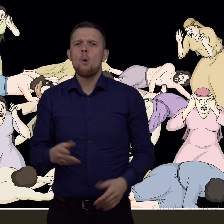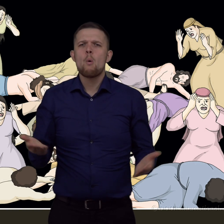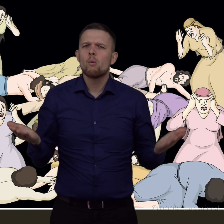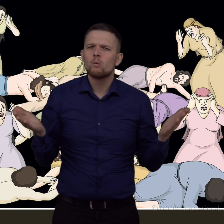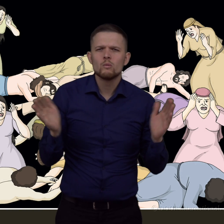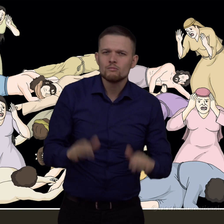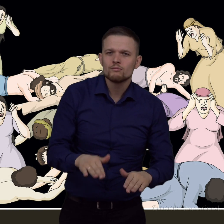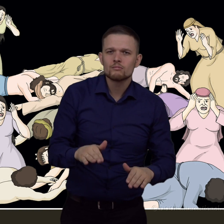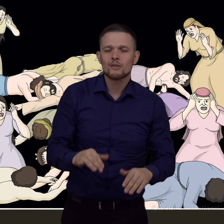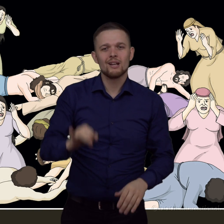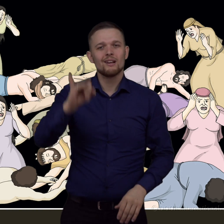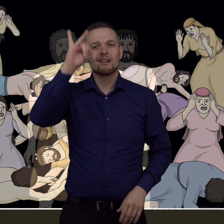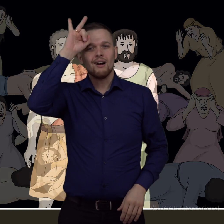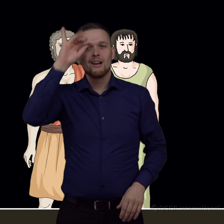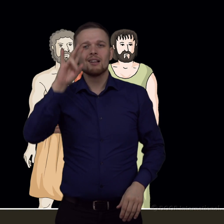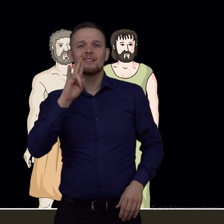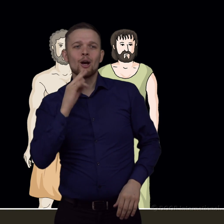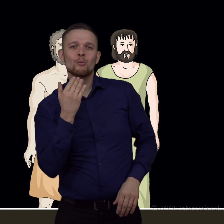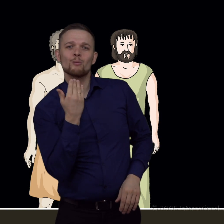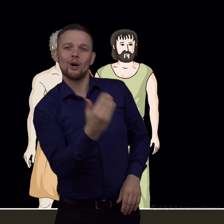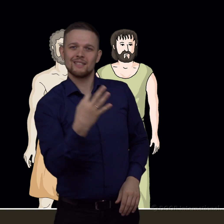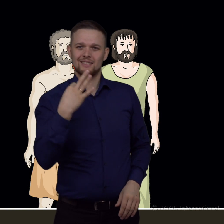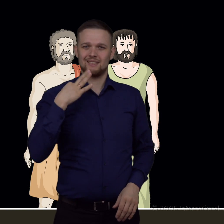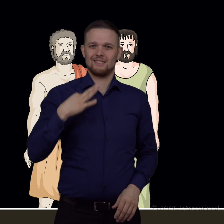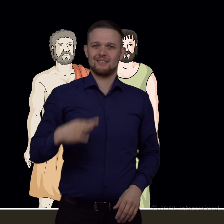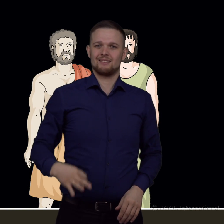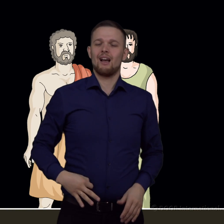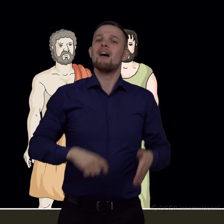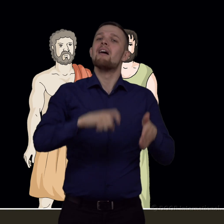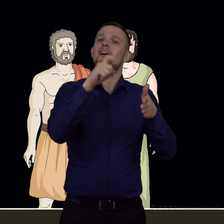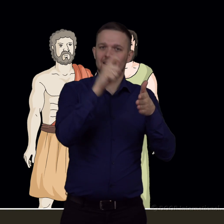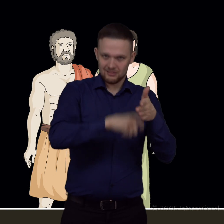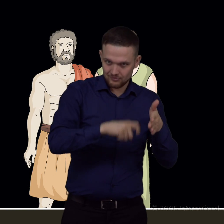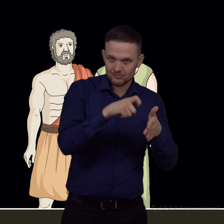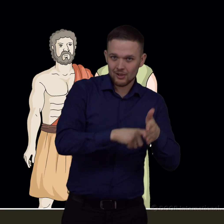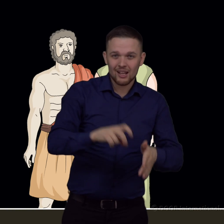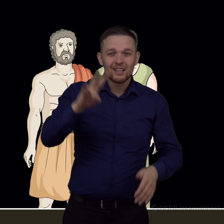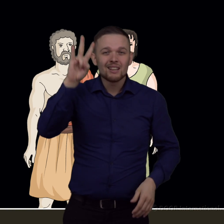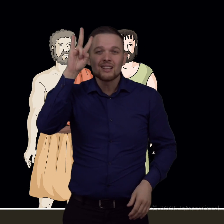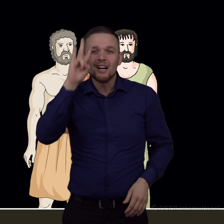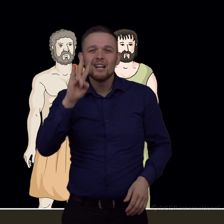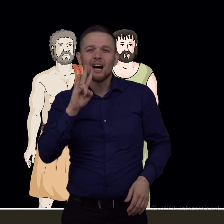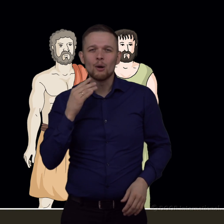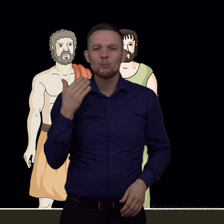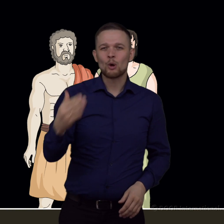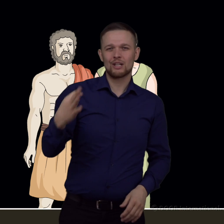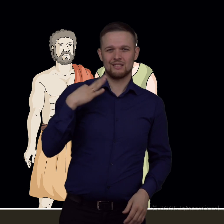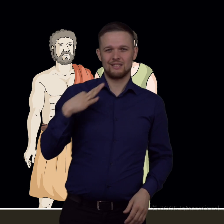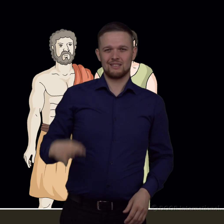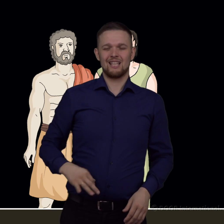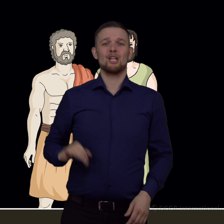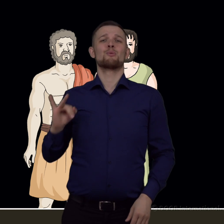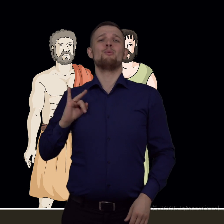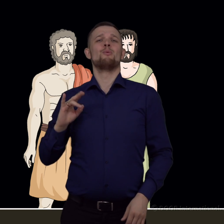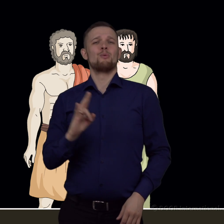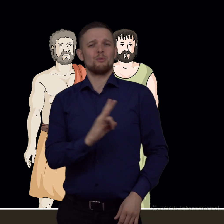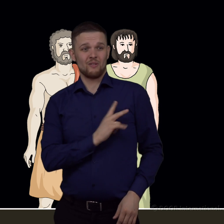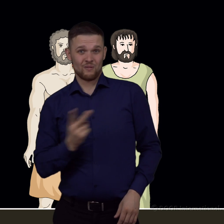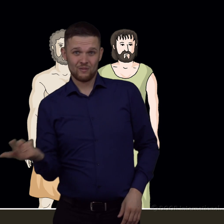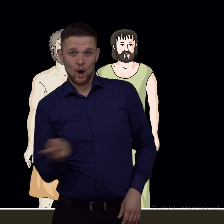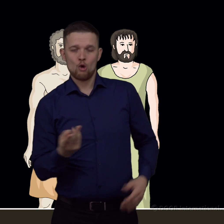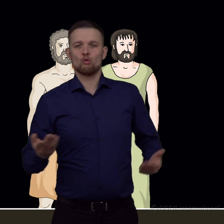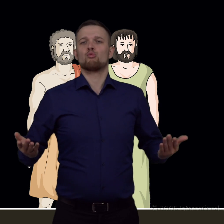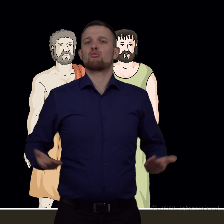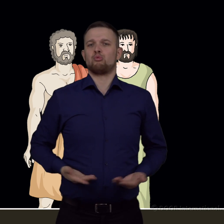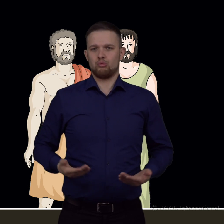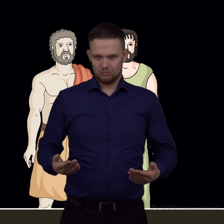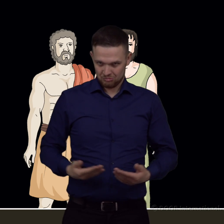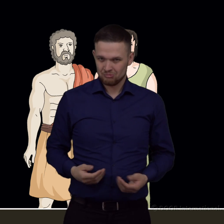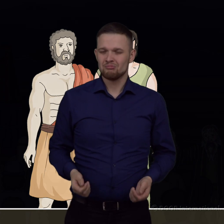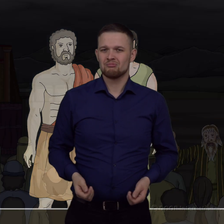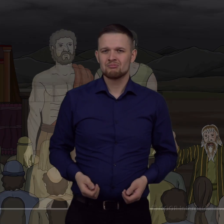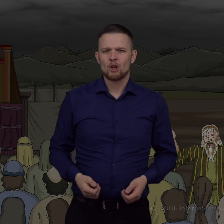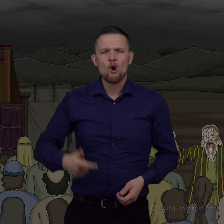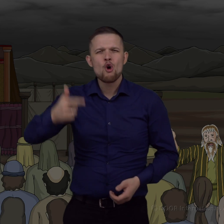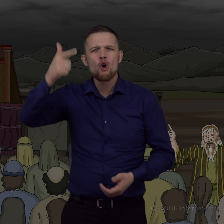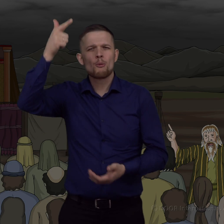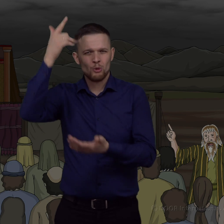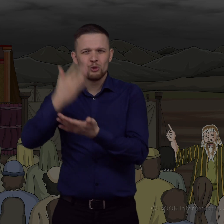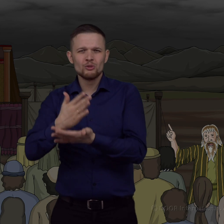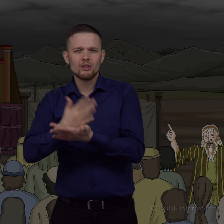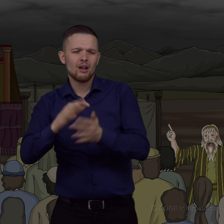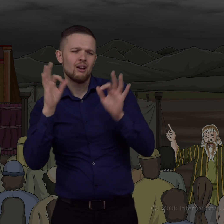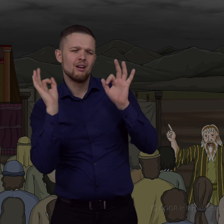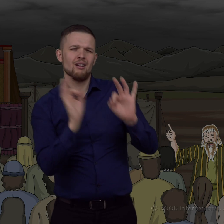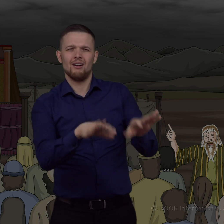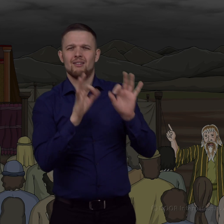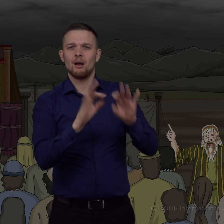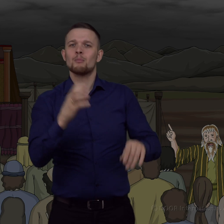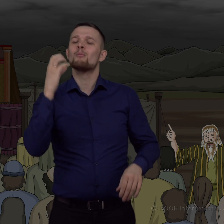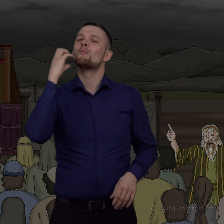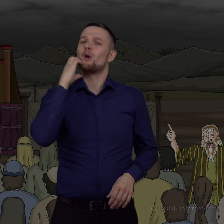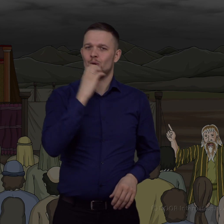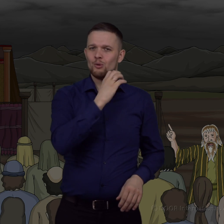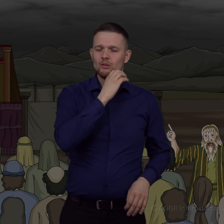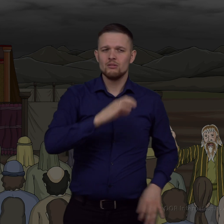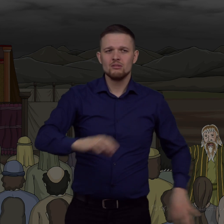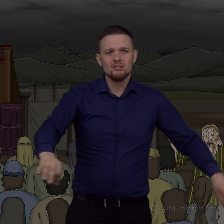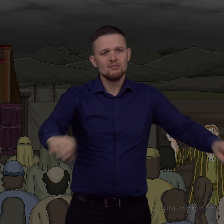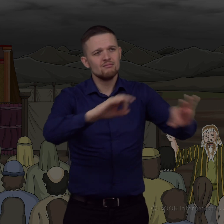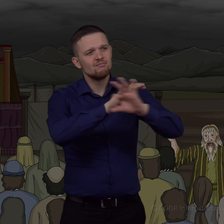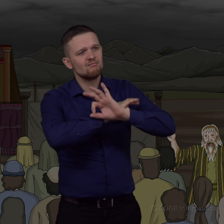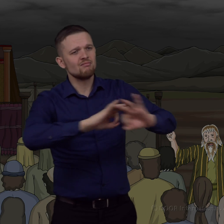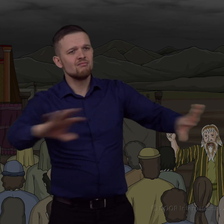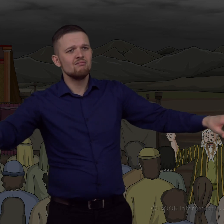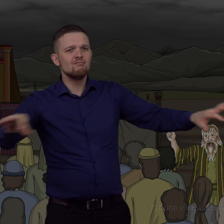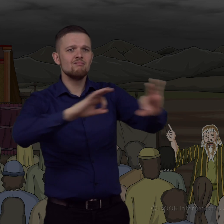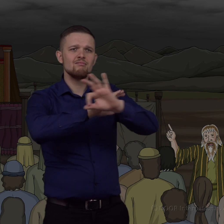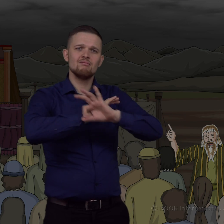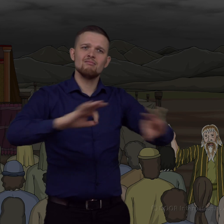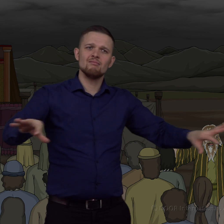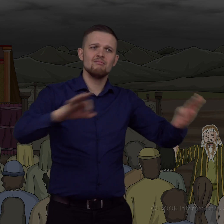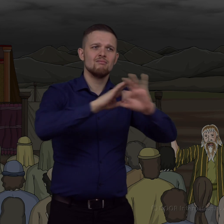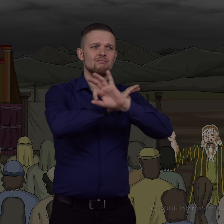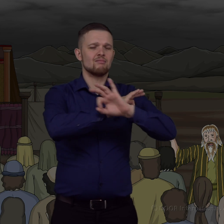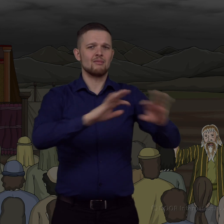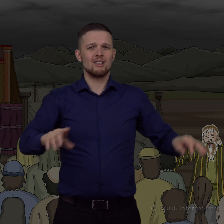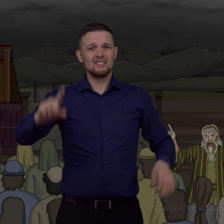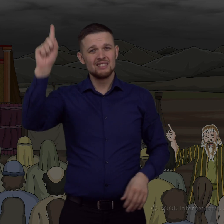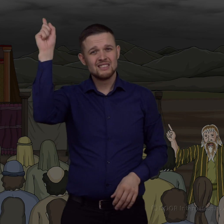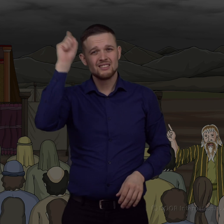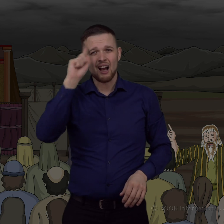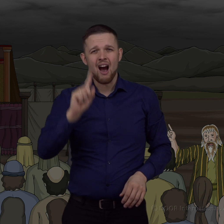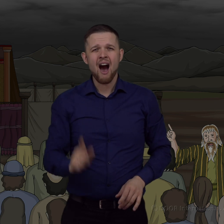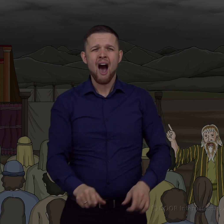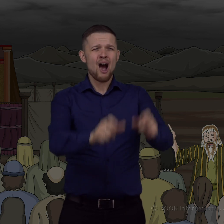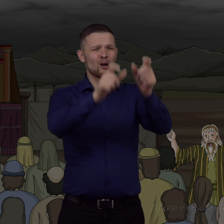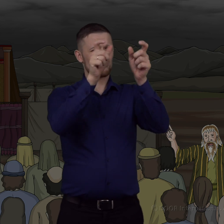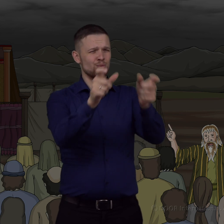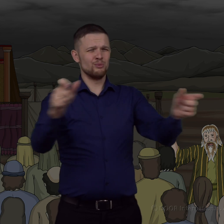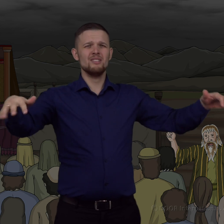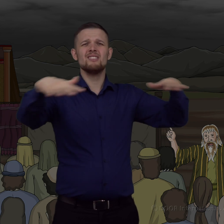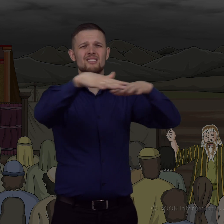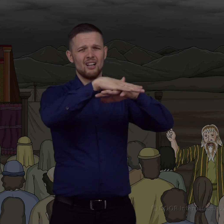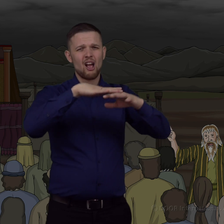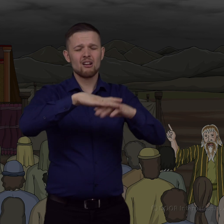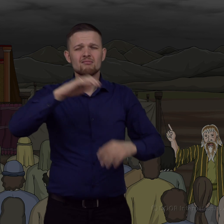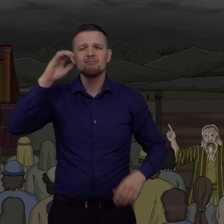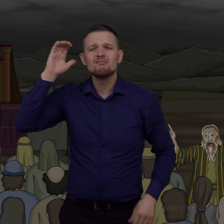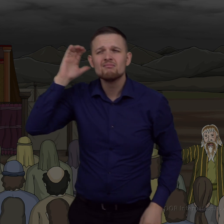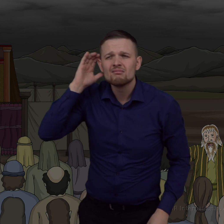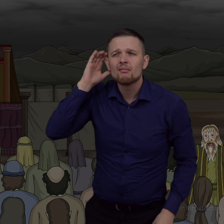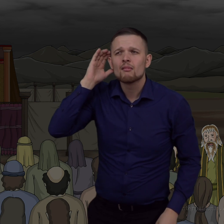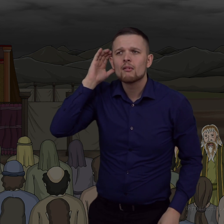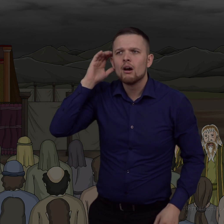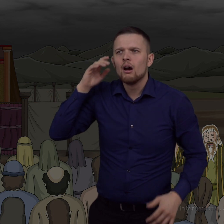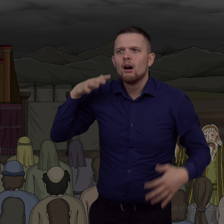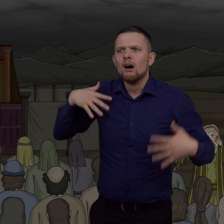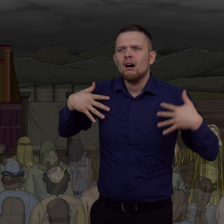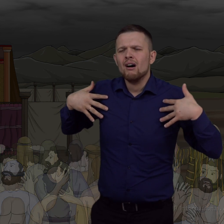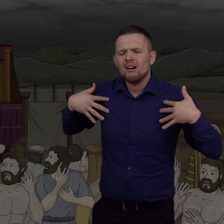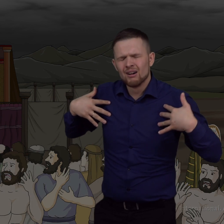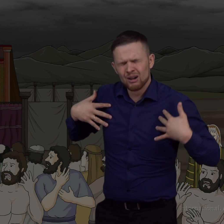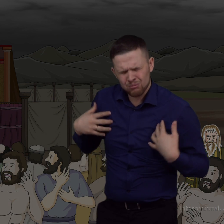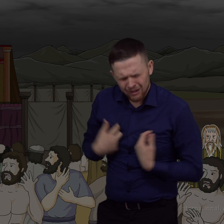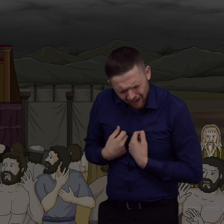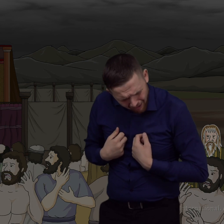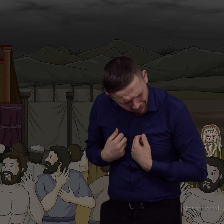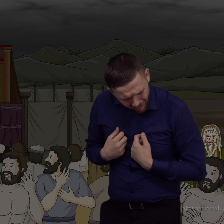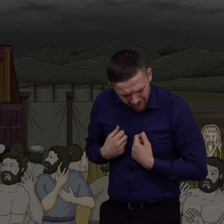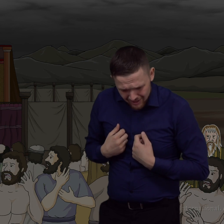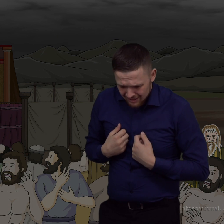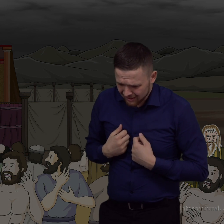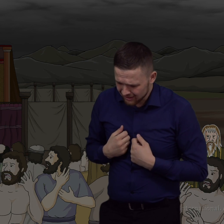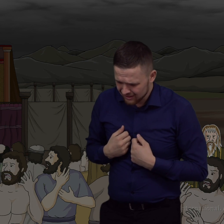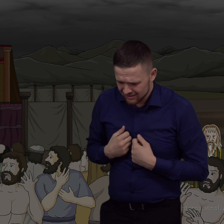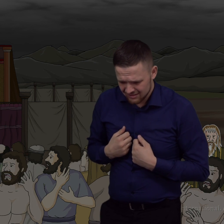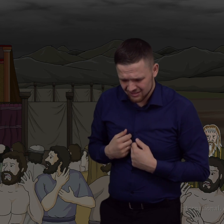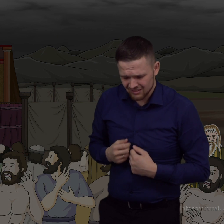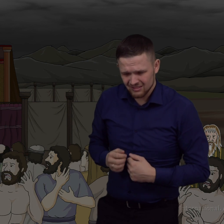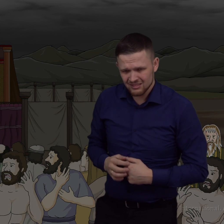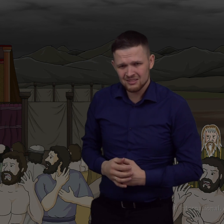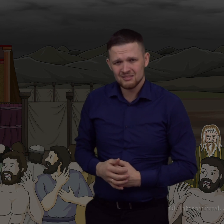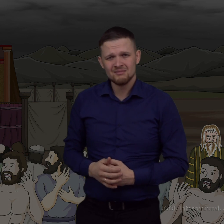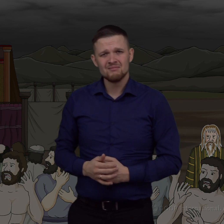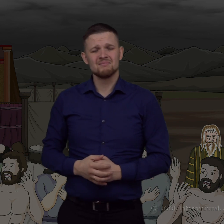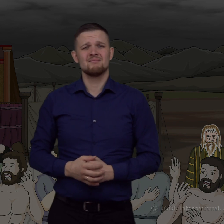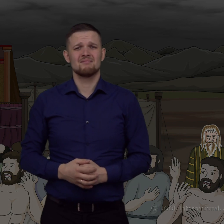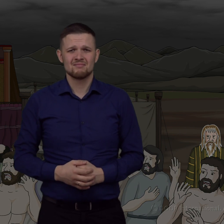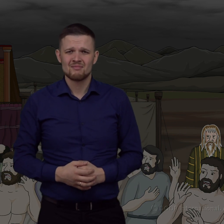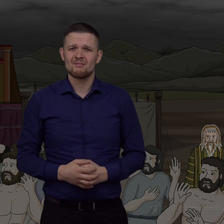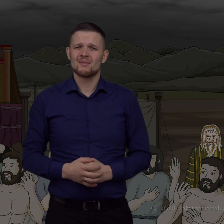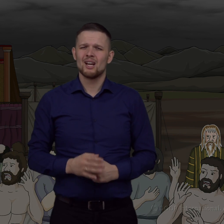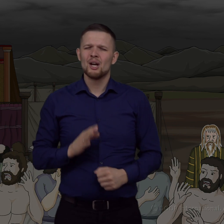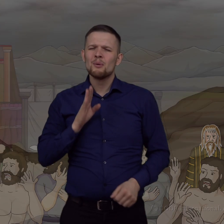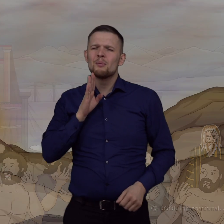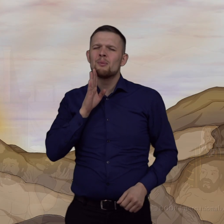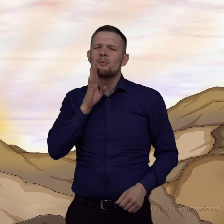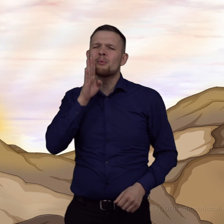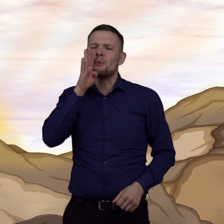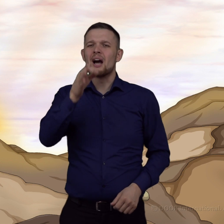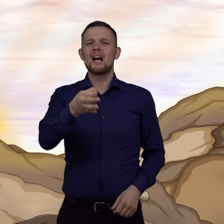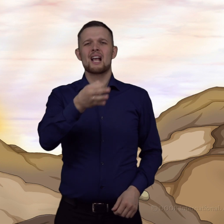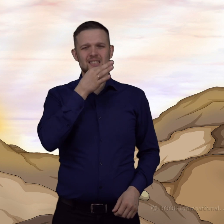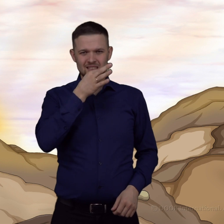Of those men who had gone to spy out the land, only Joshua son of Nun and Caleb son of Jephunneh remained alive. And when Moses relayed these words to all the Israelites, the people mourned bitterly.